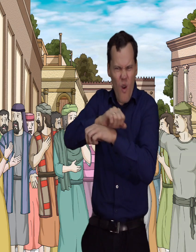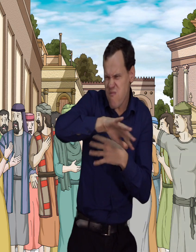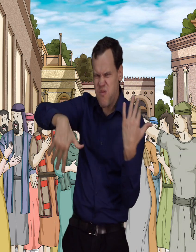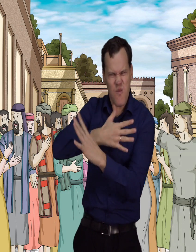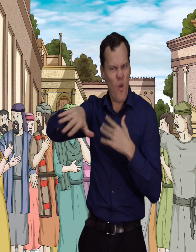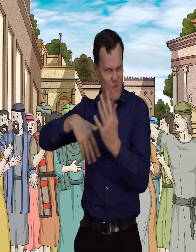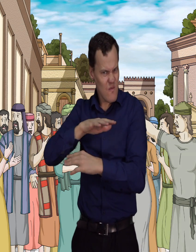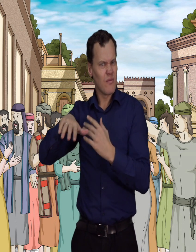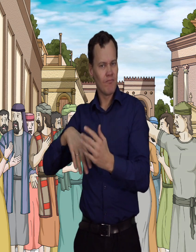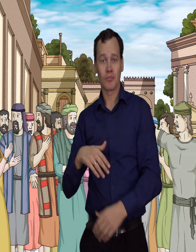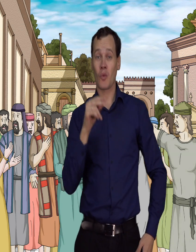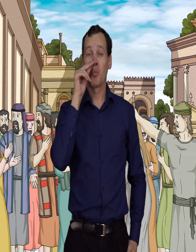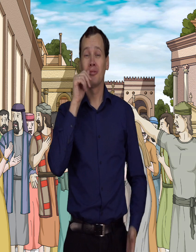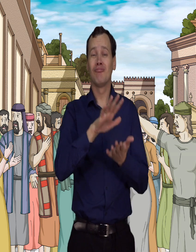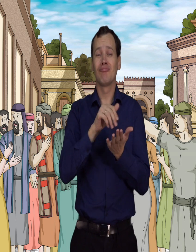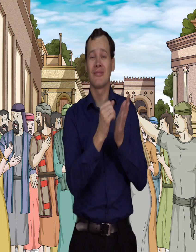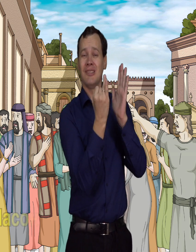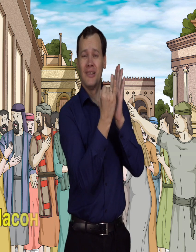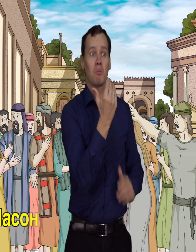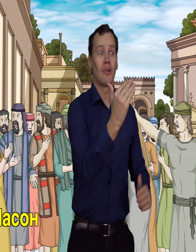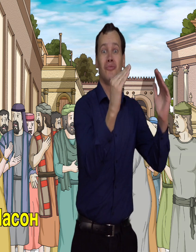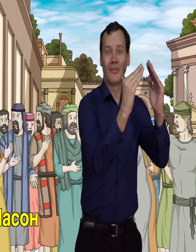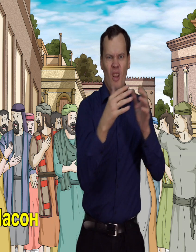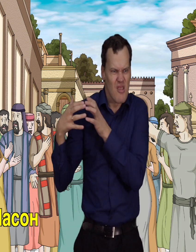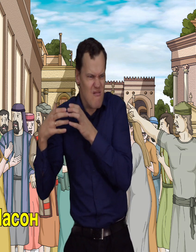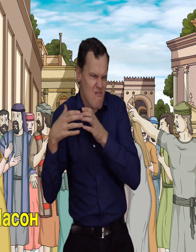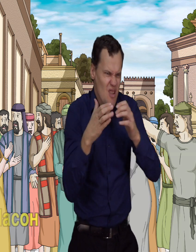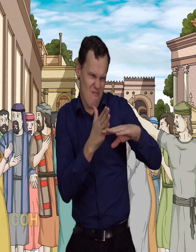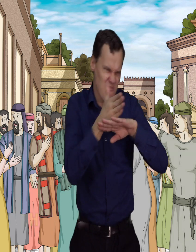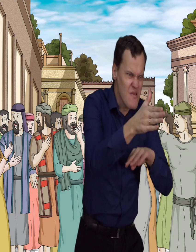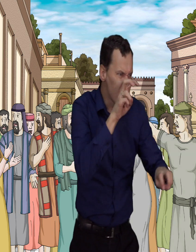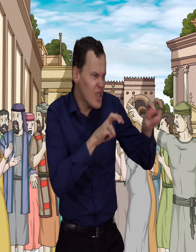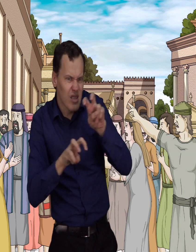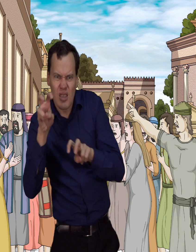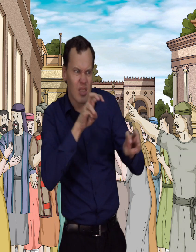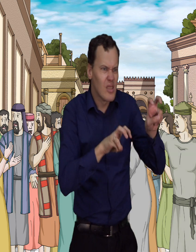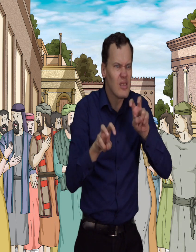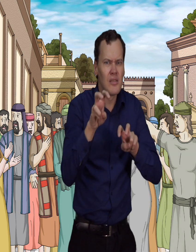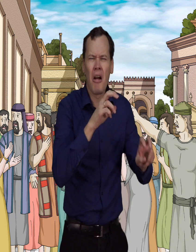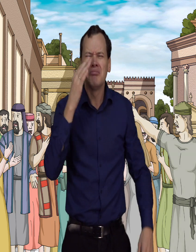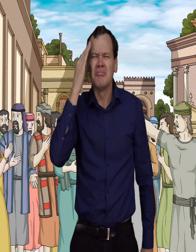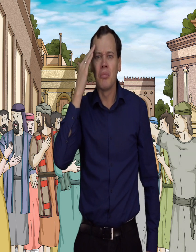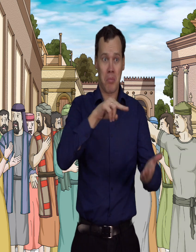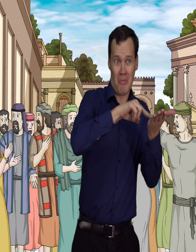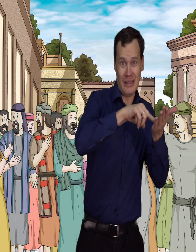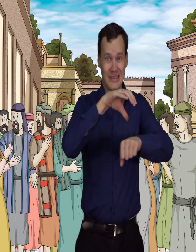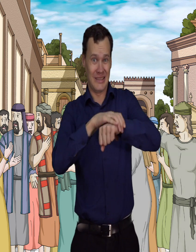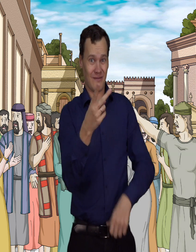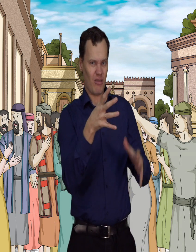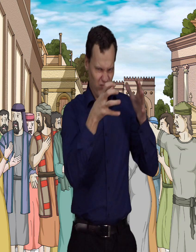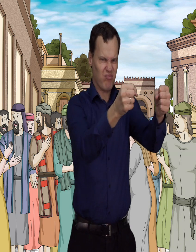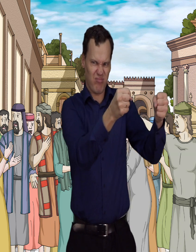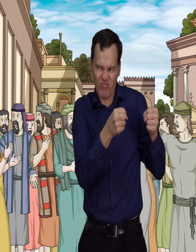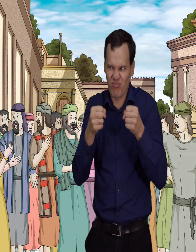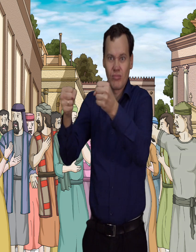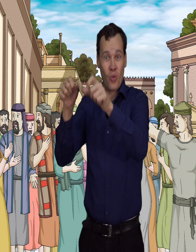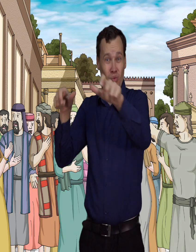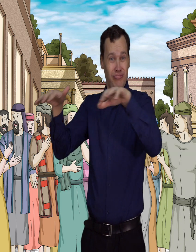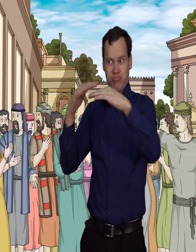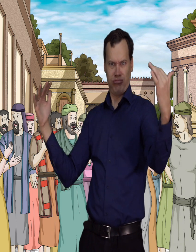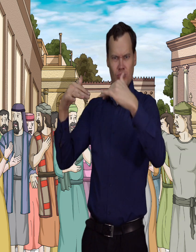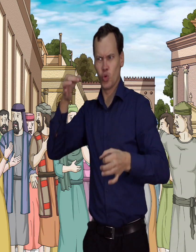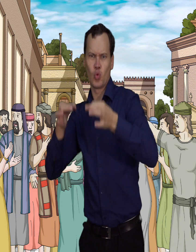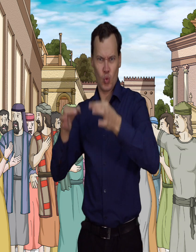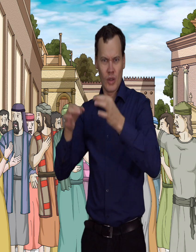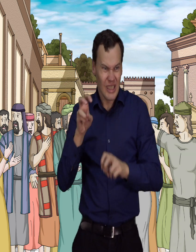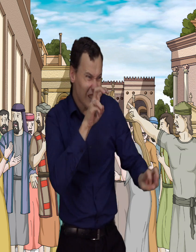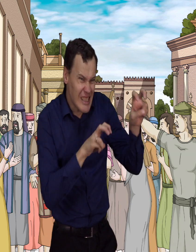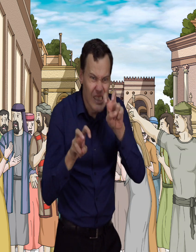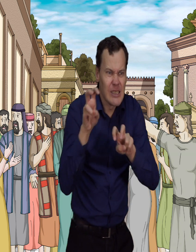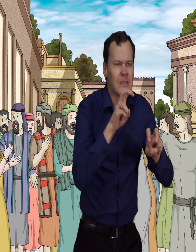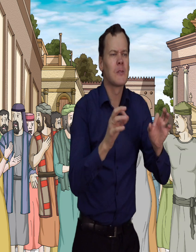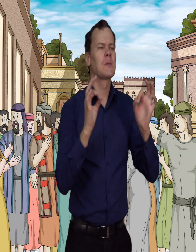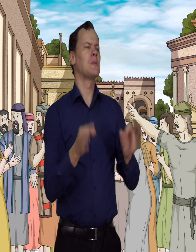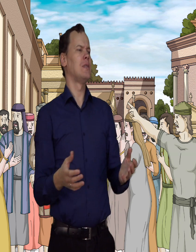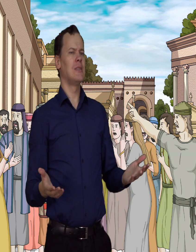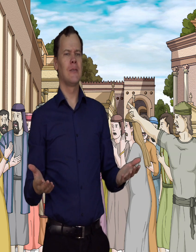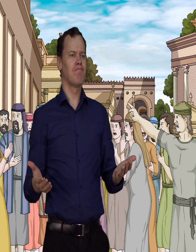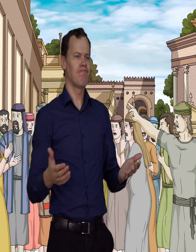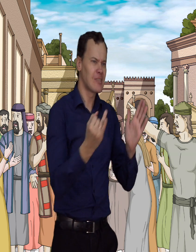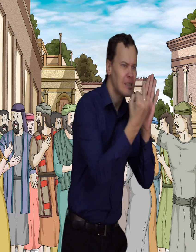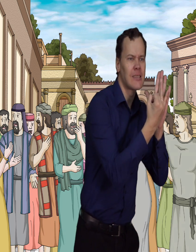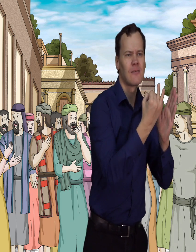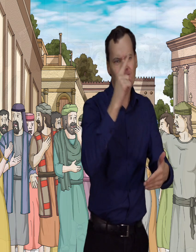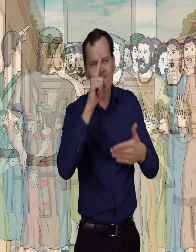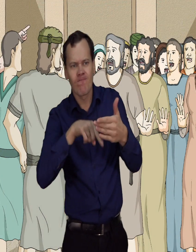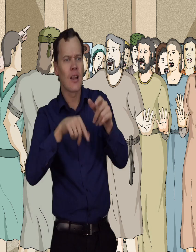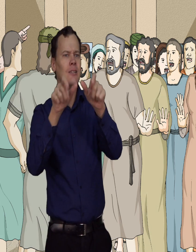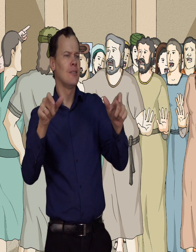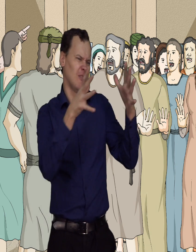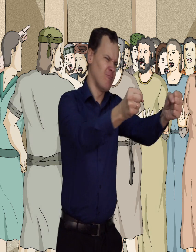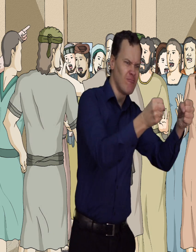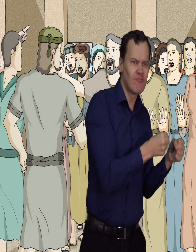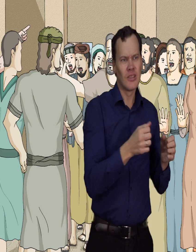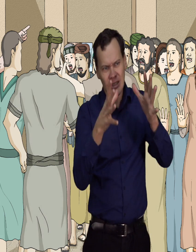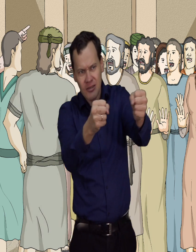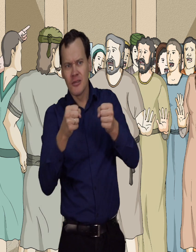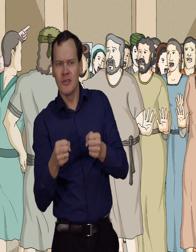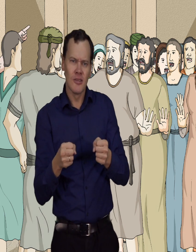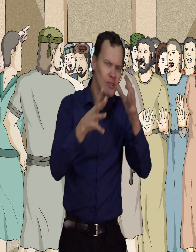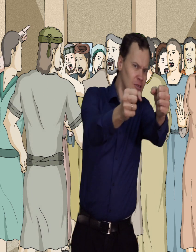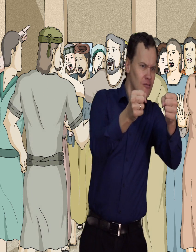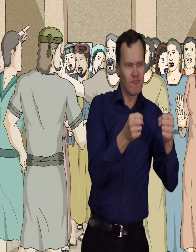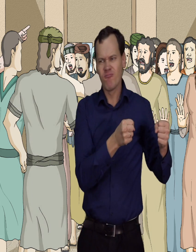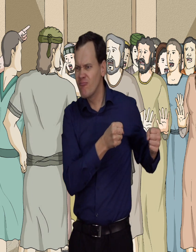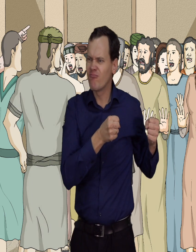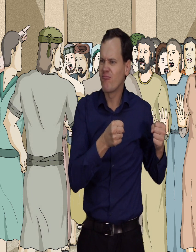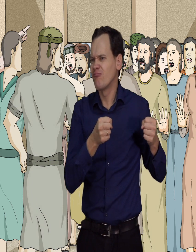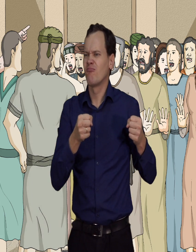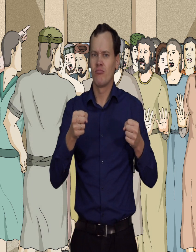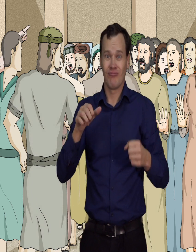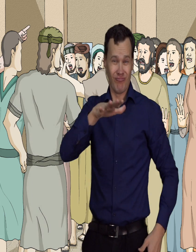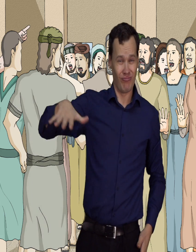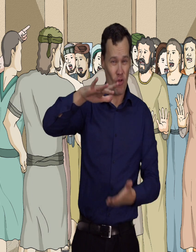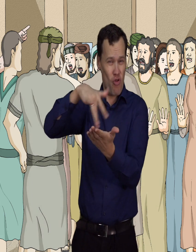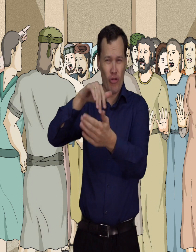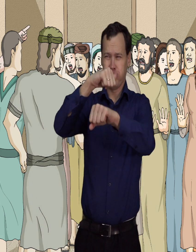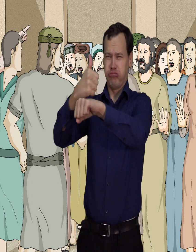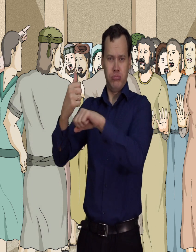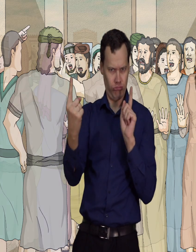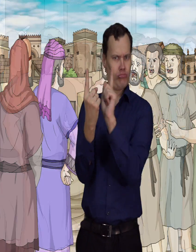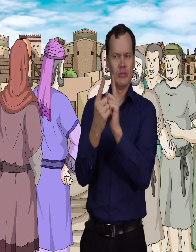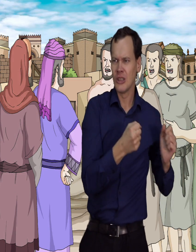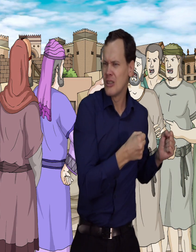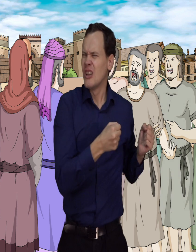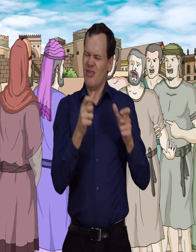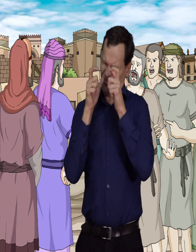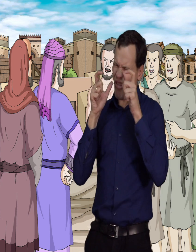They raided Jason’s house in search of Paul and Silas, hoping to bring them out to the people.